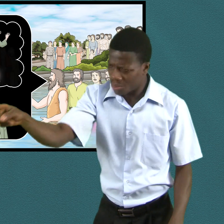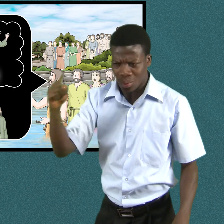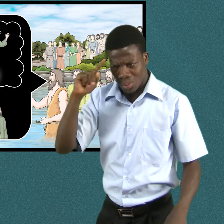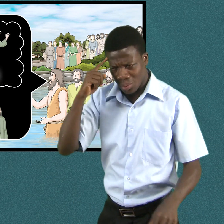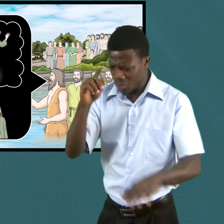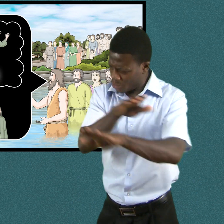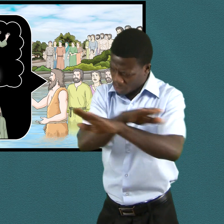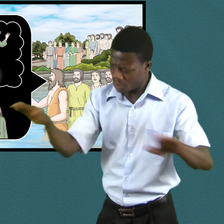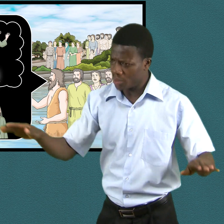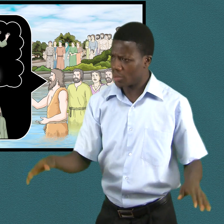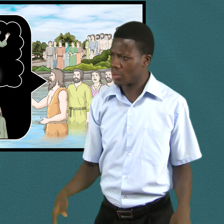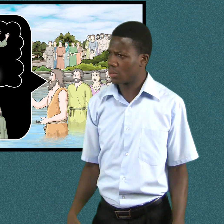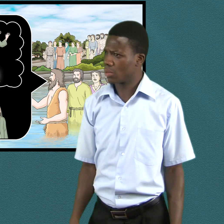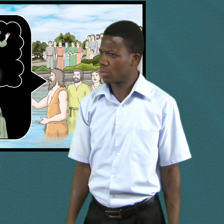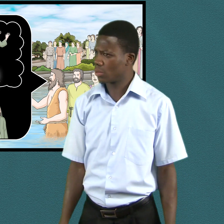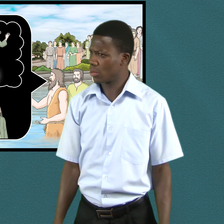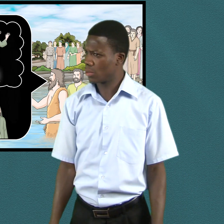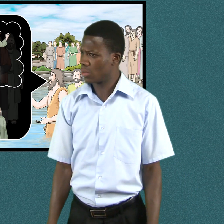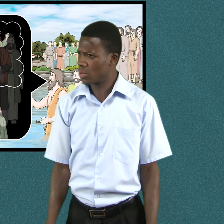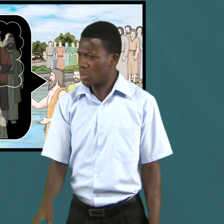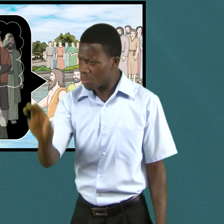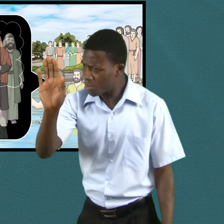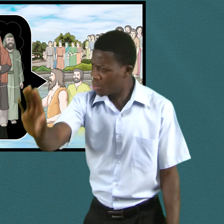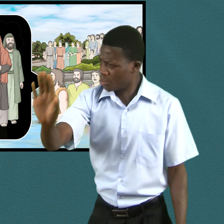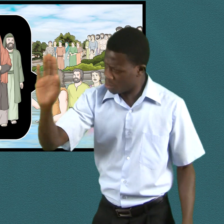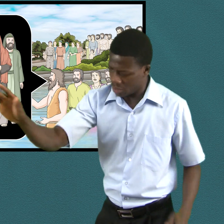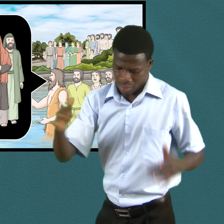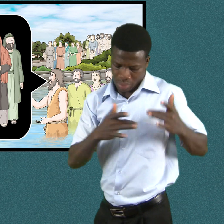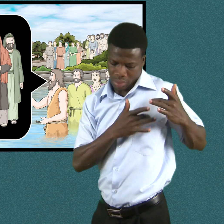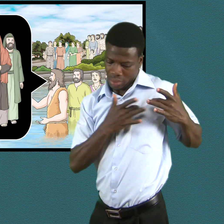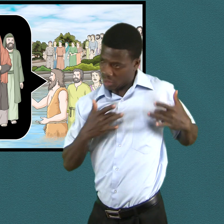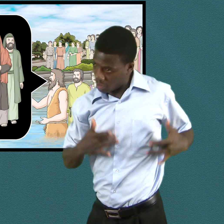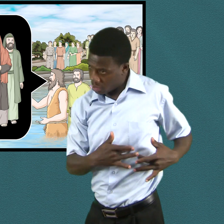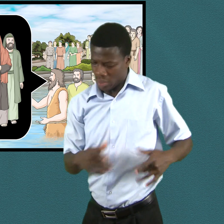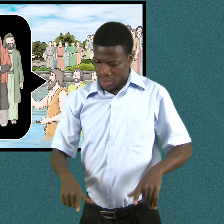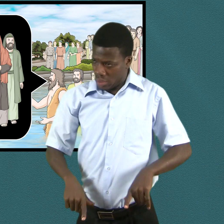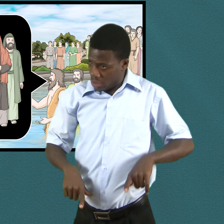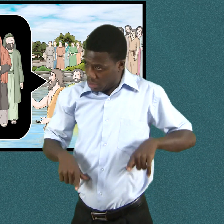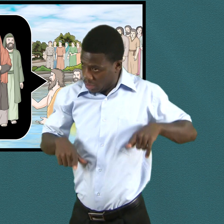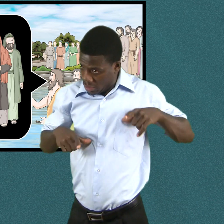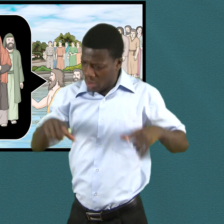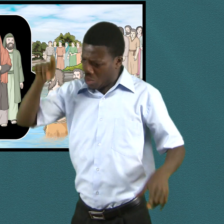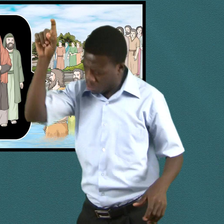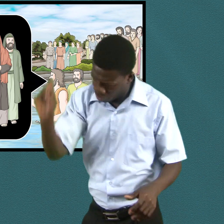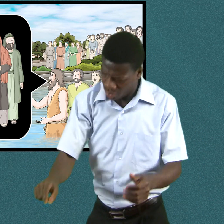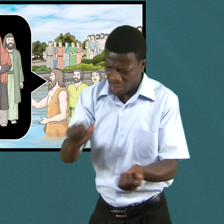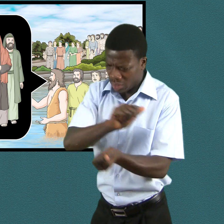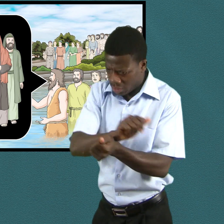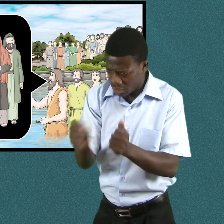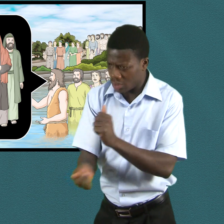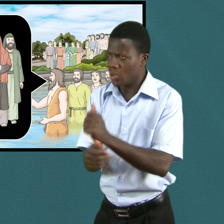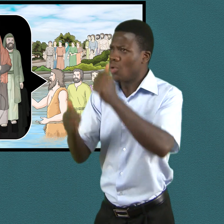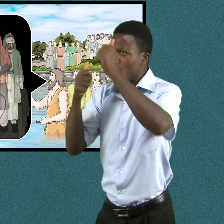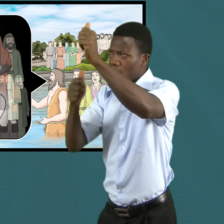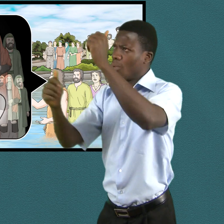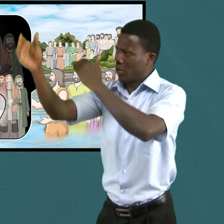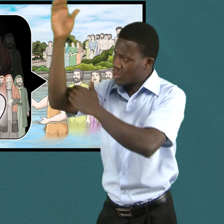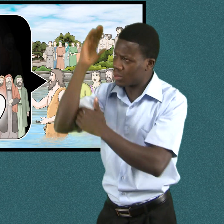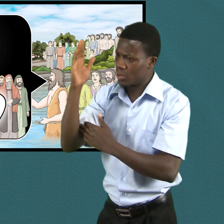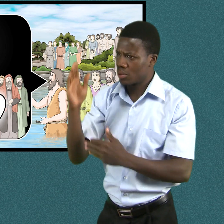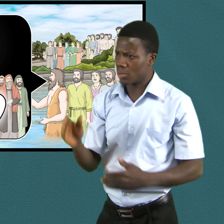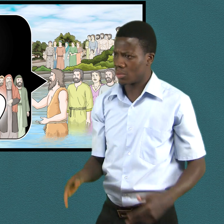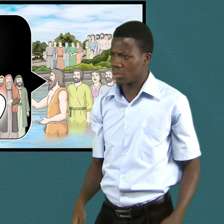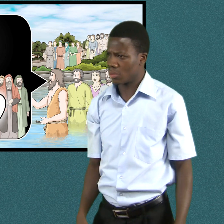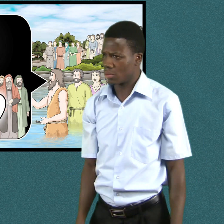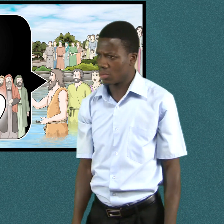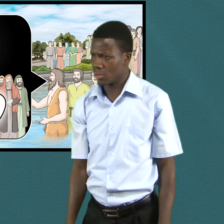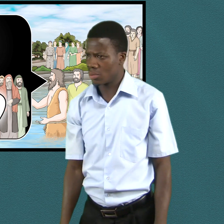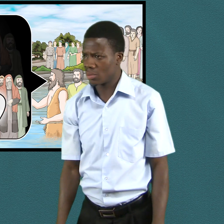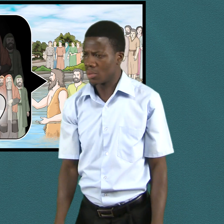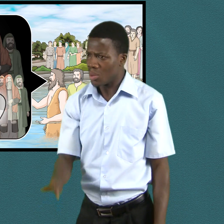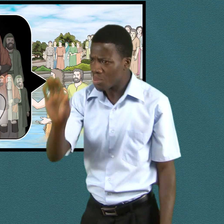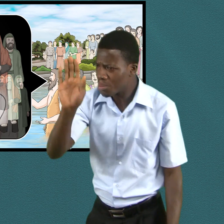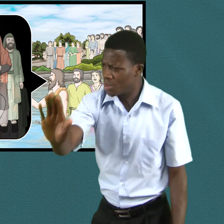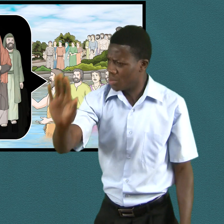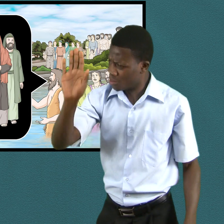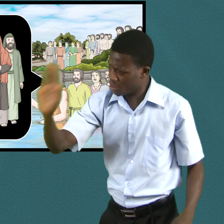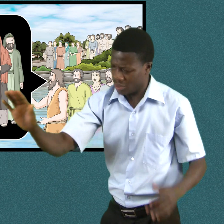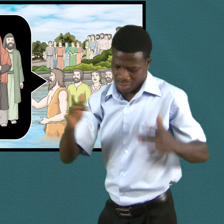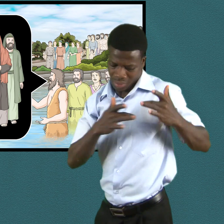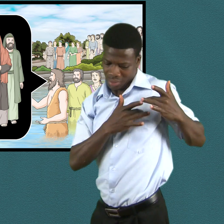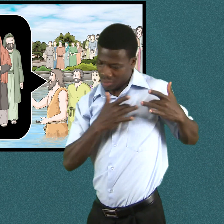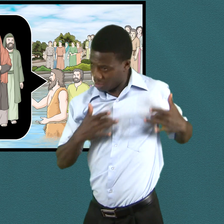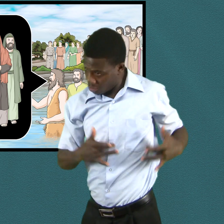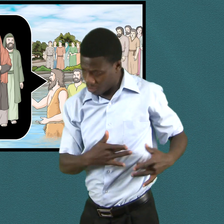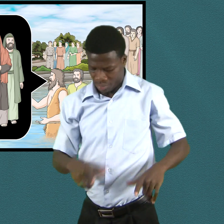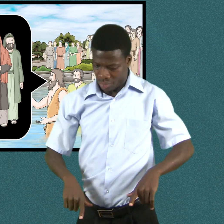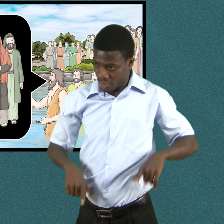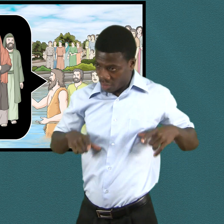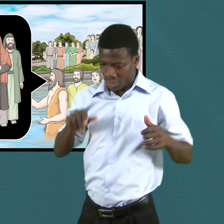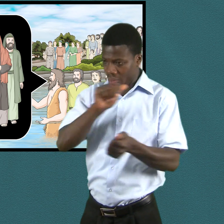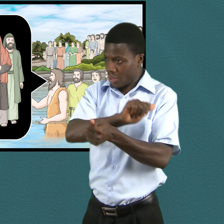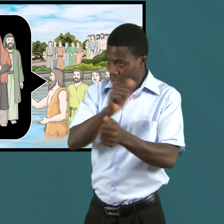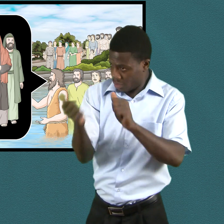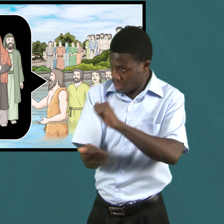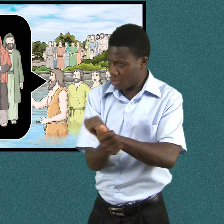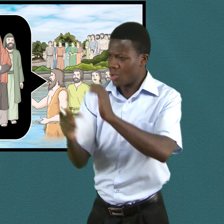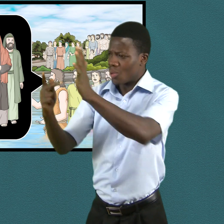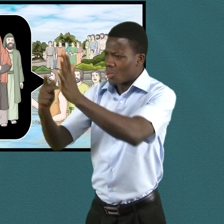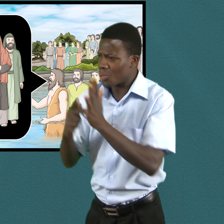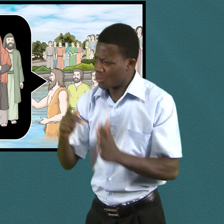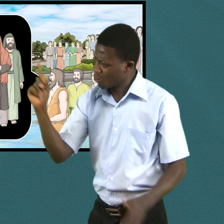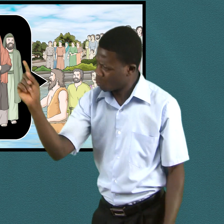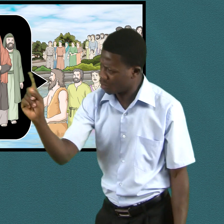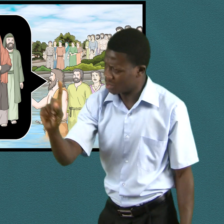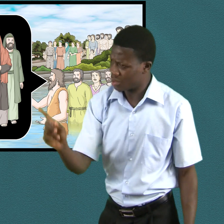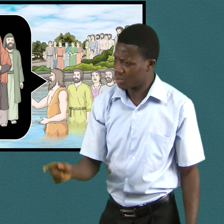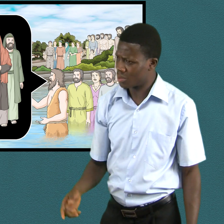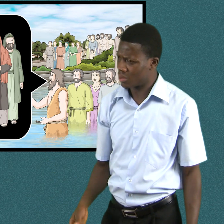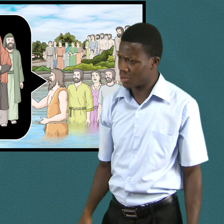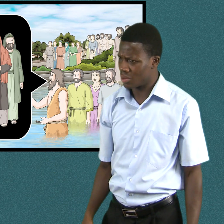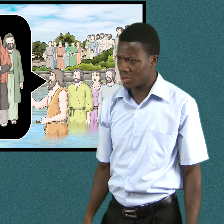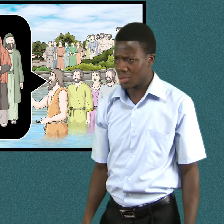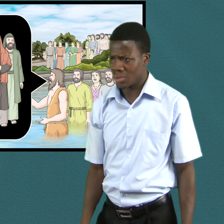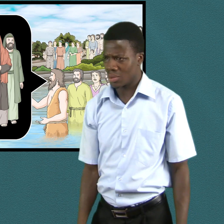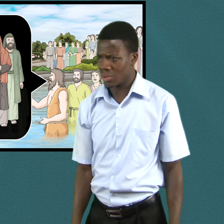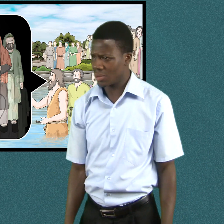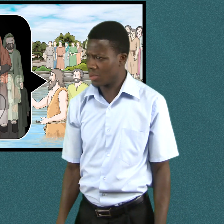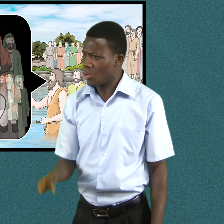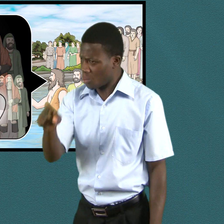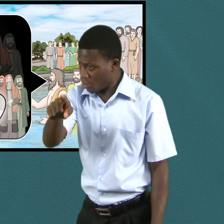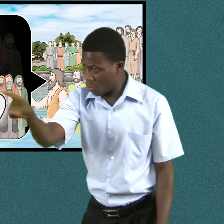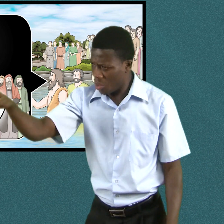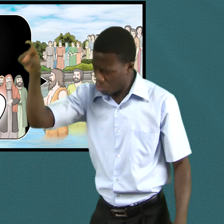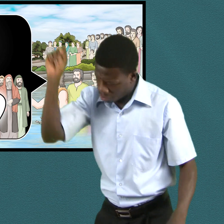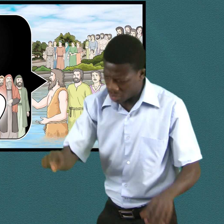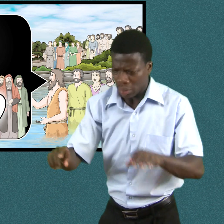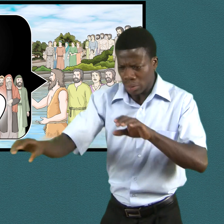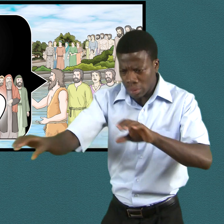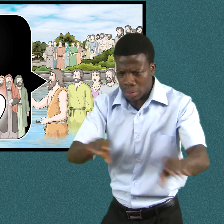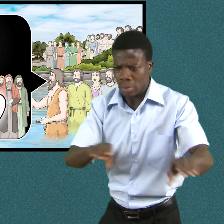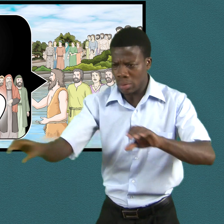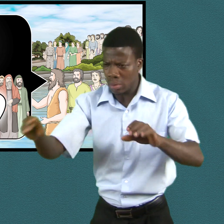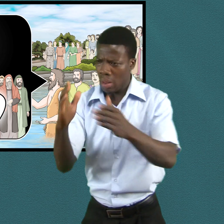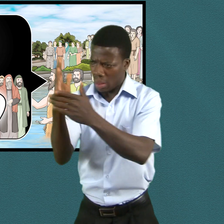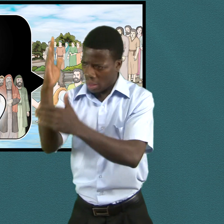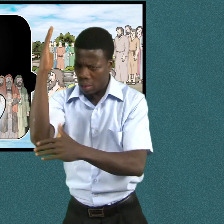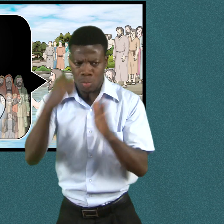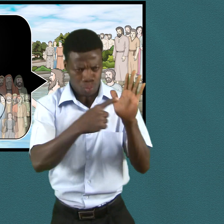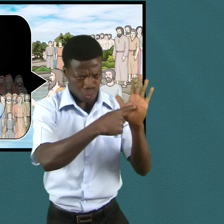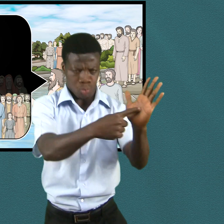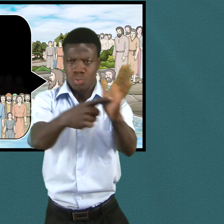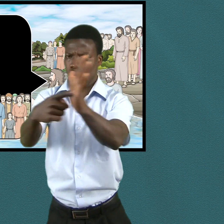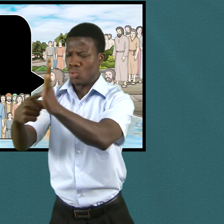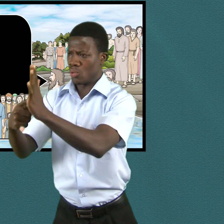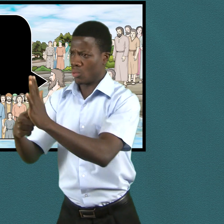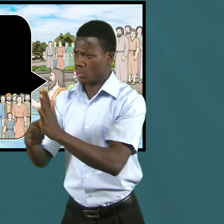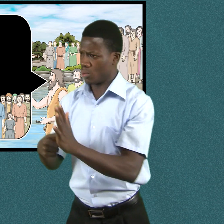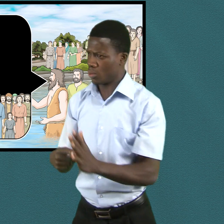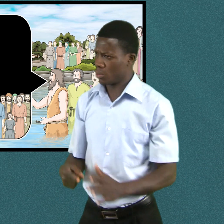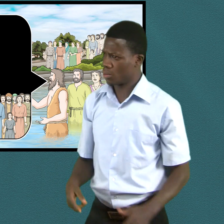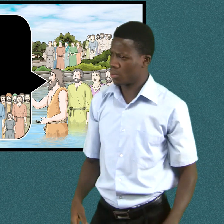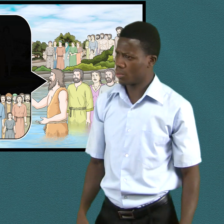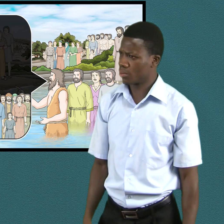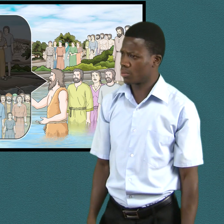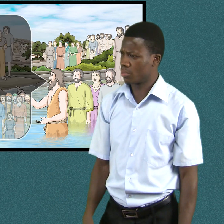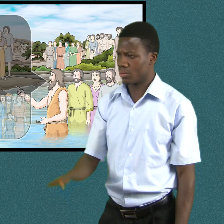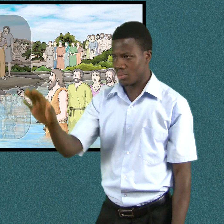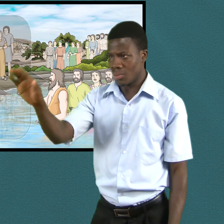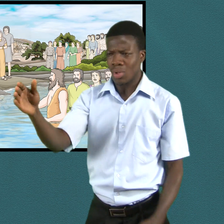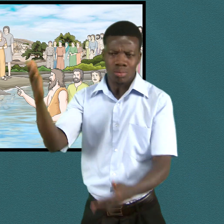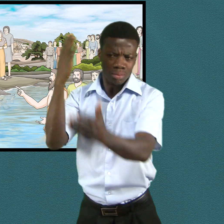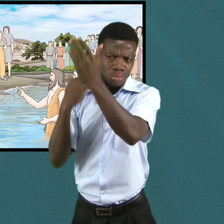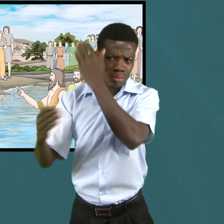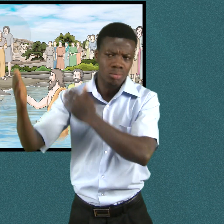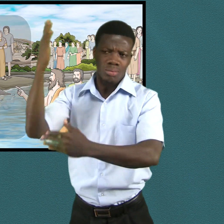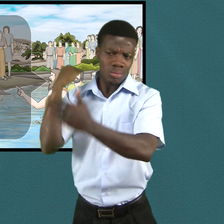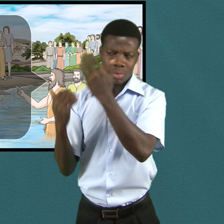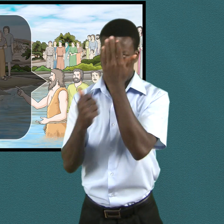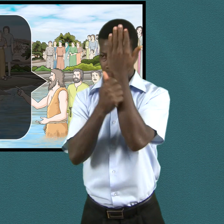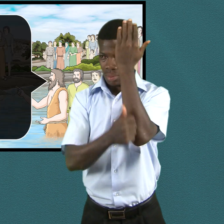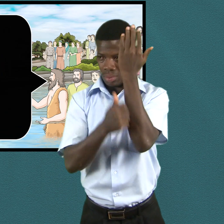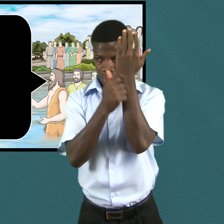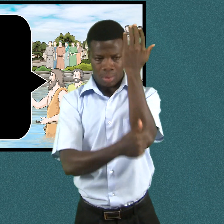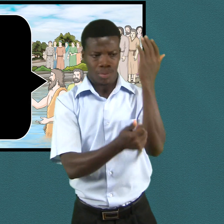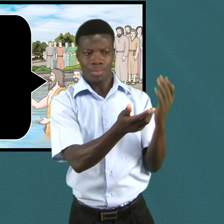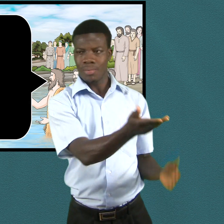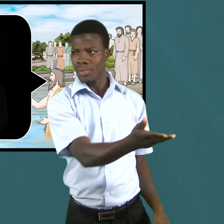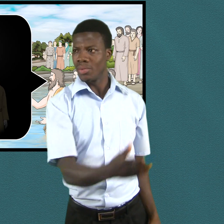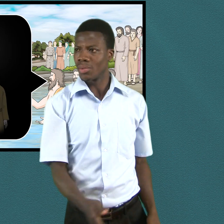Produce fruit, then, in keeping with repentance.